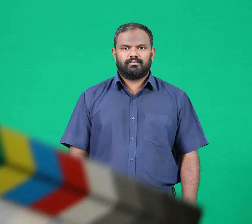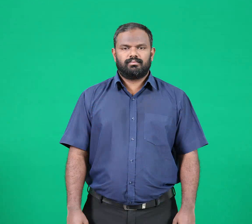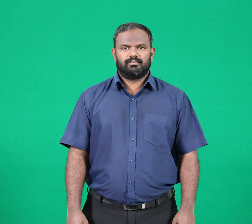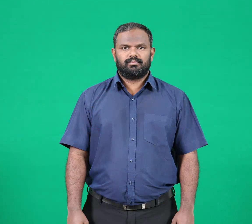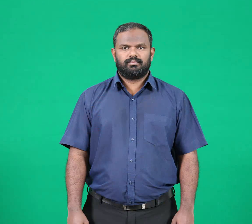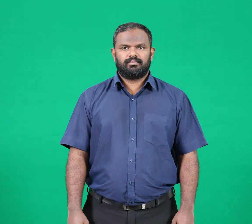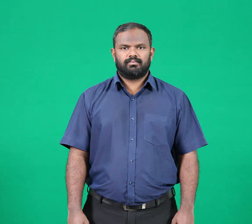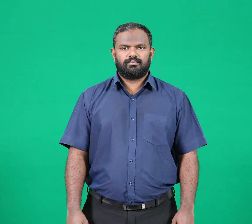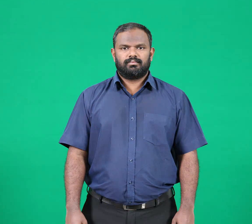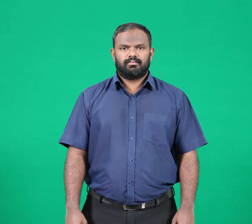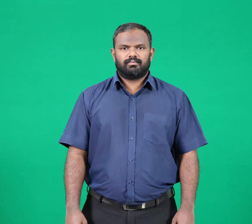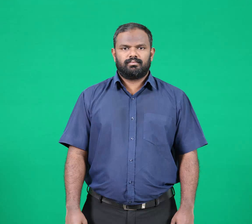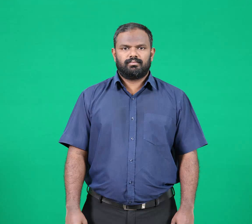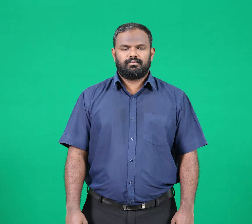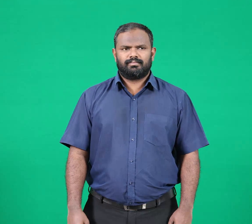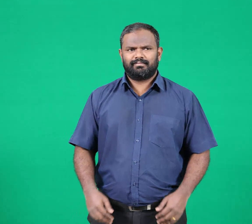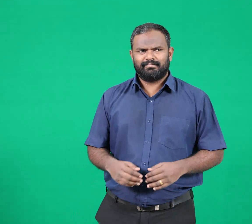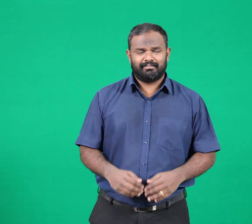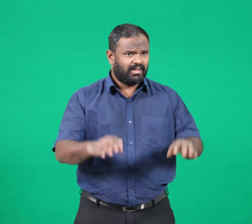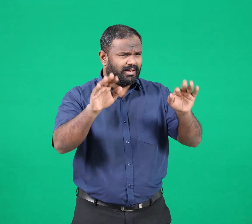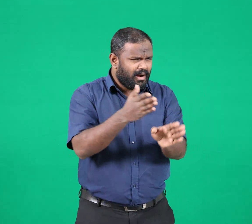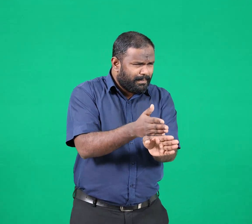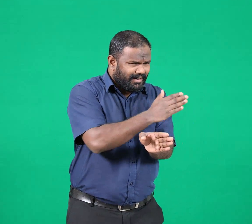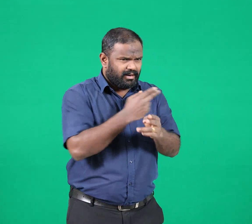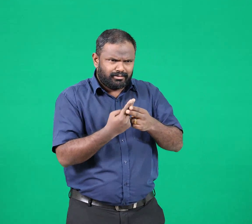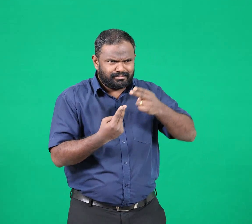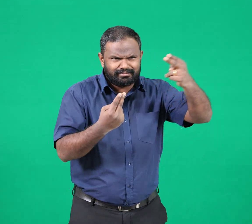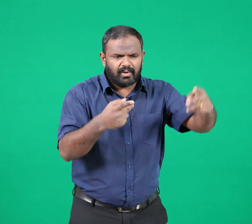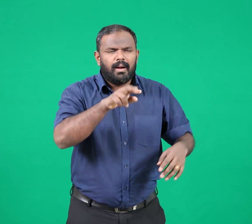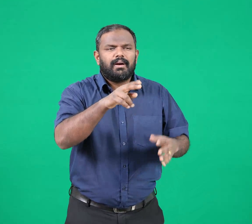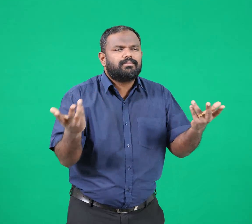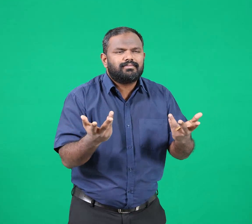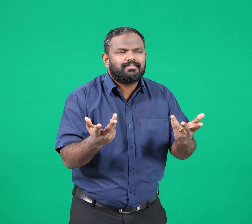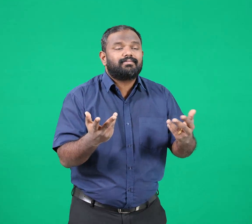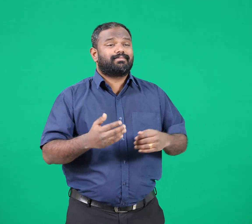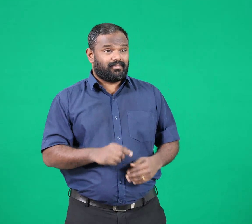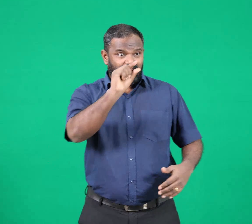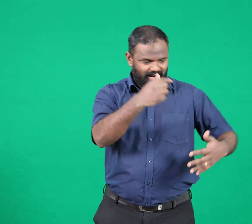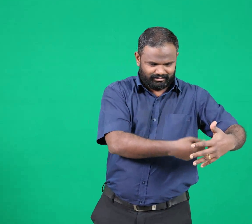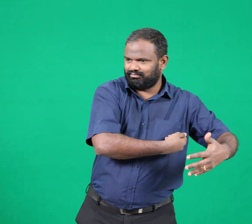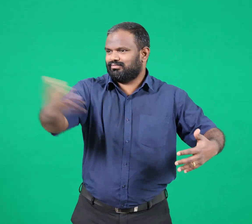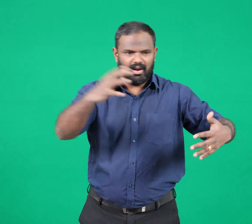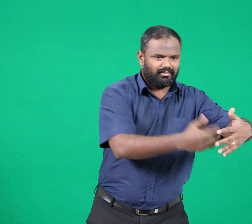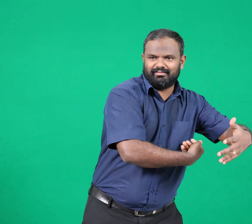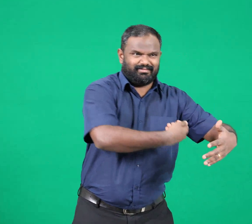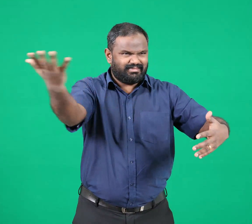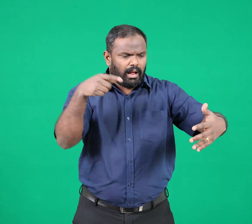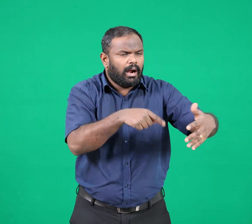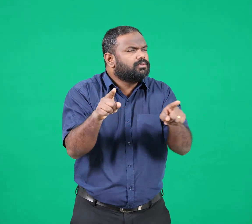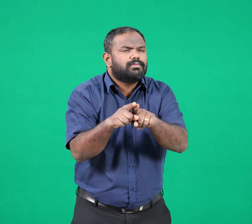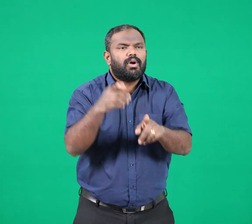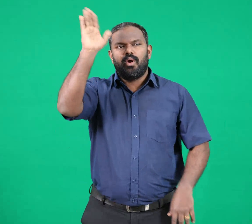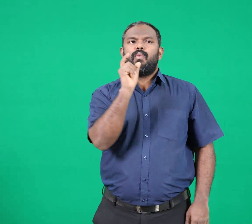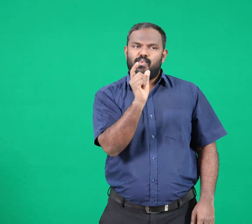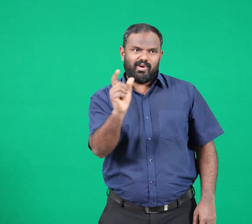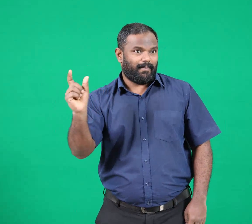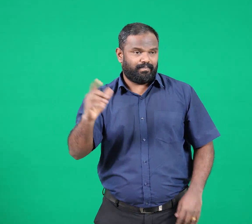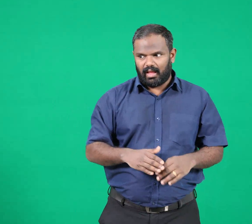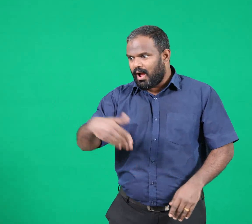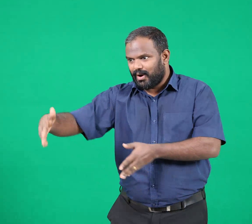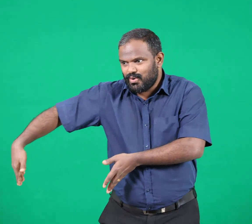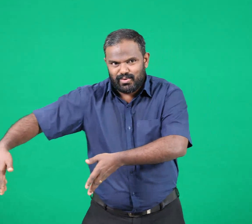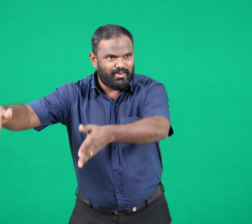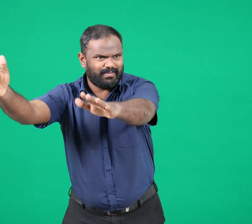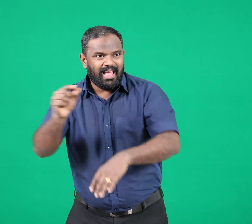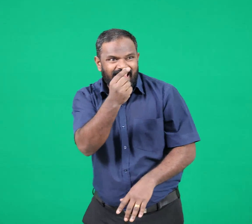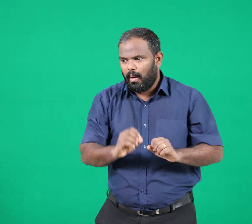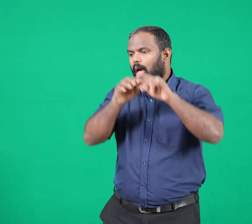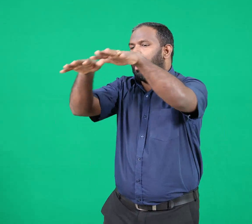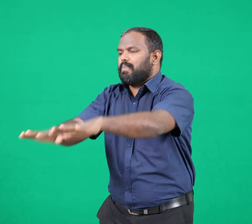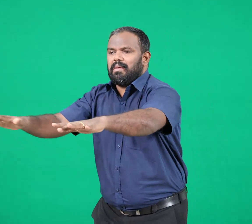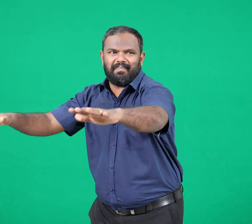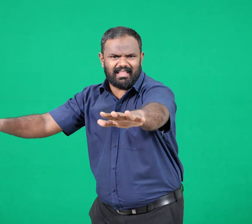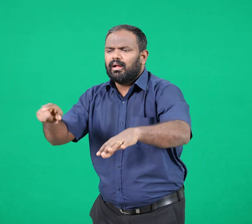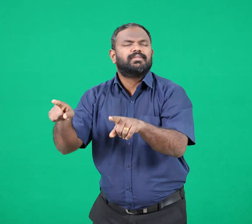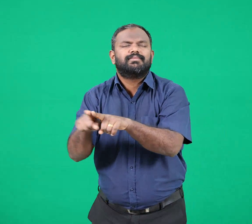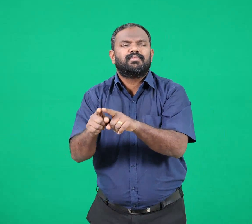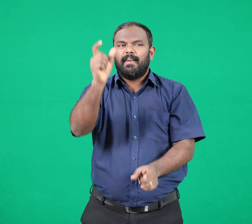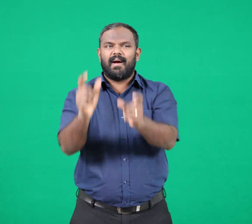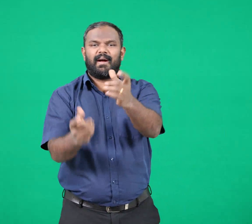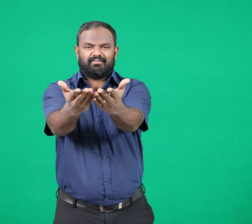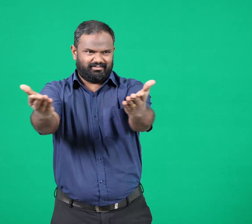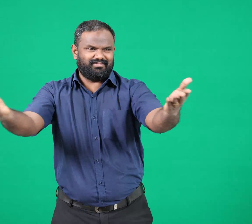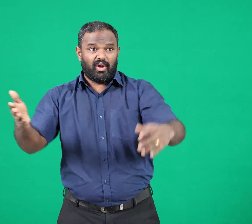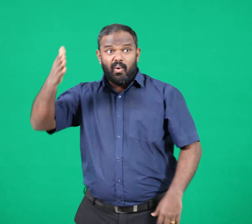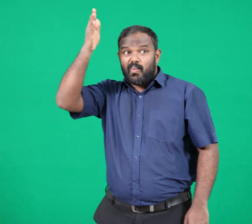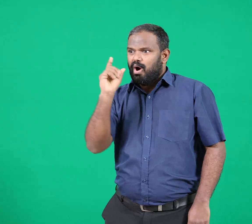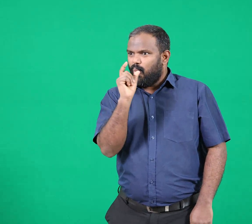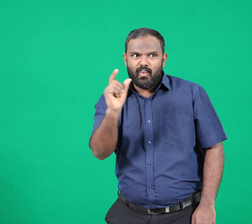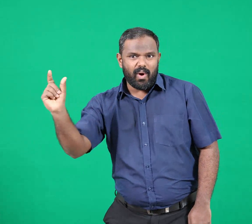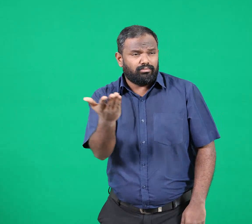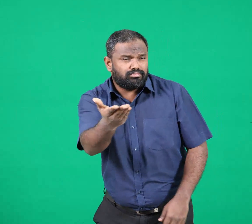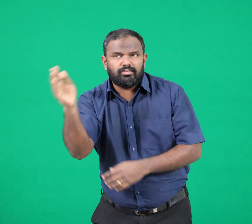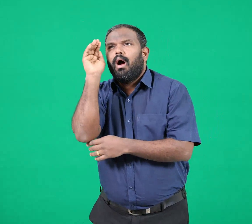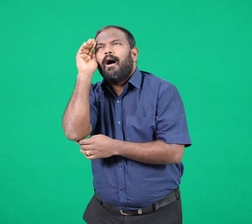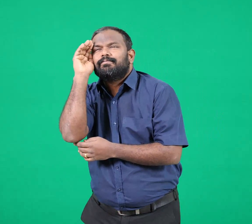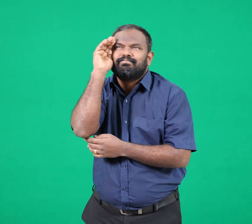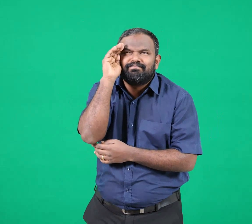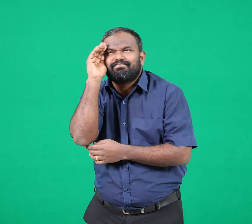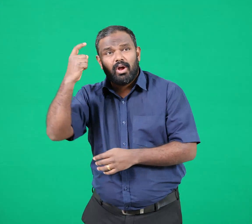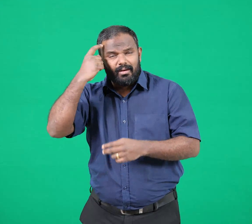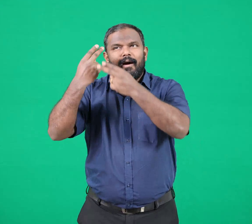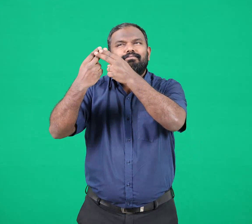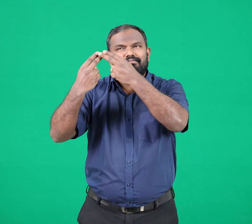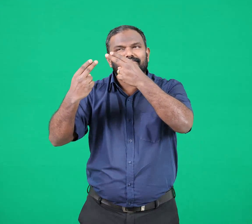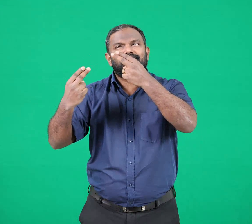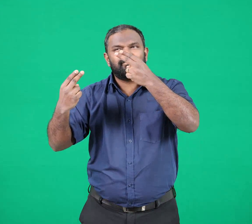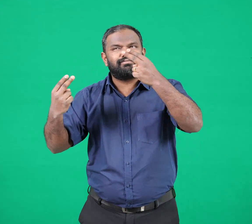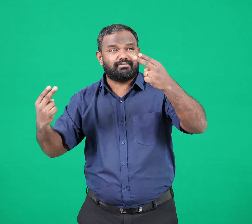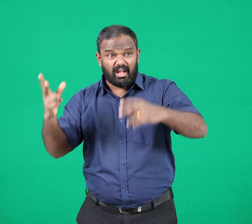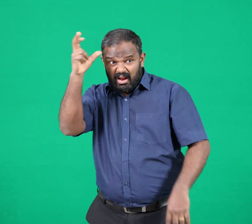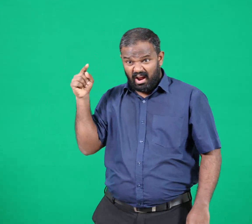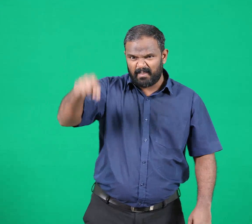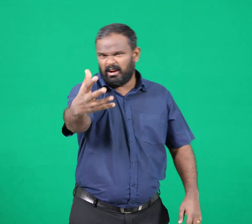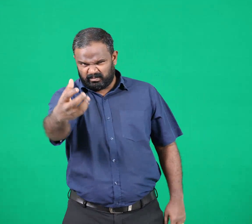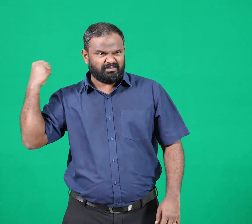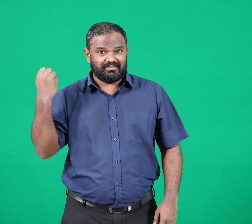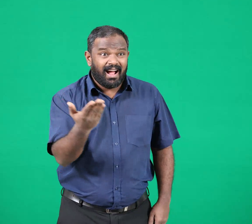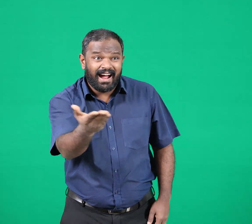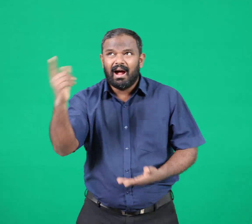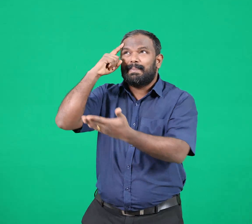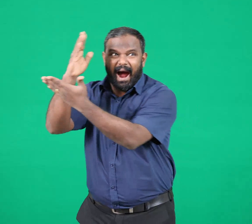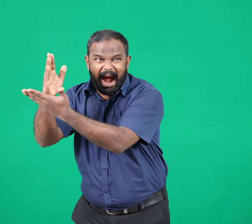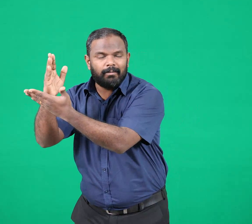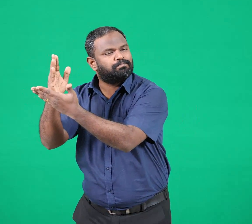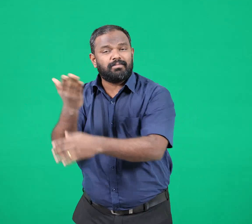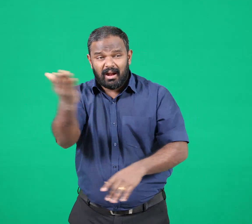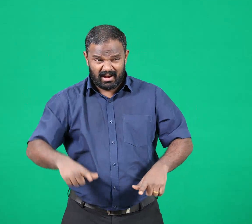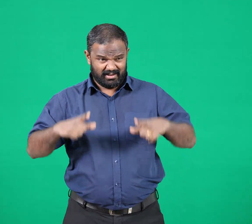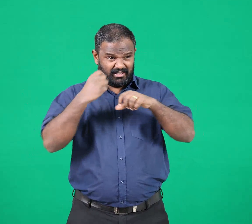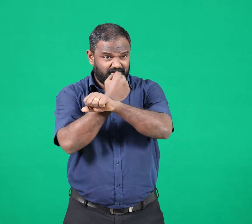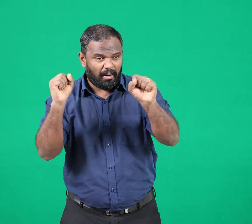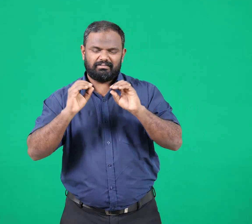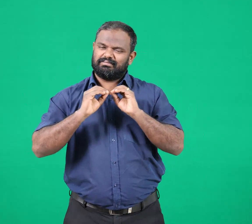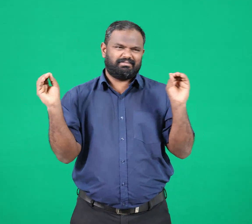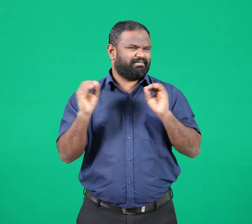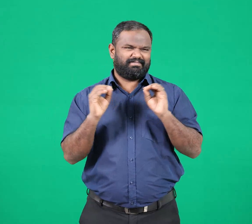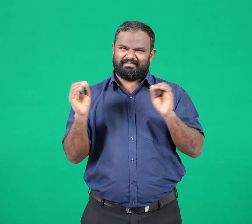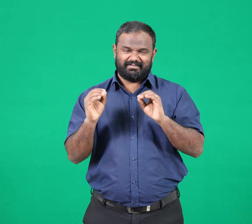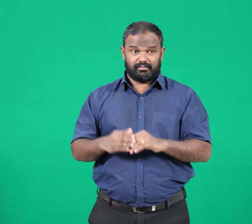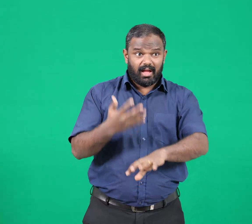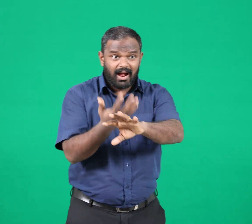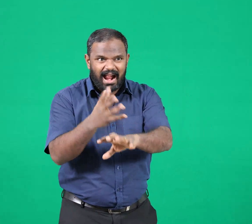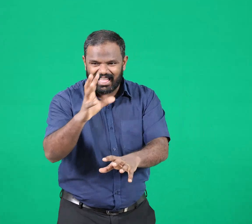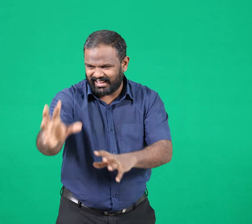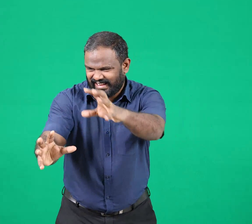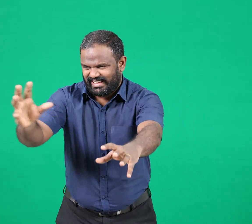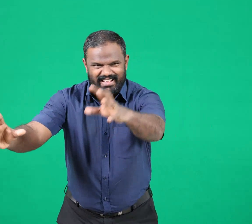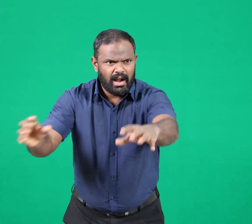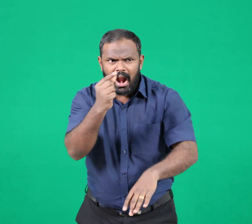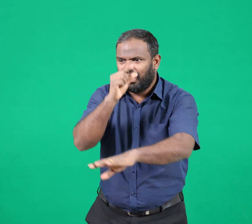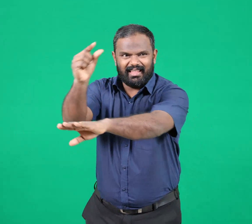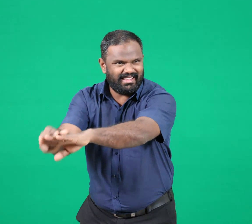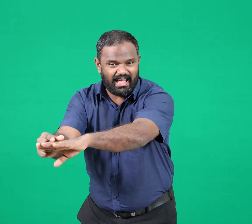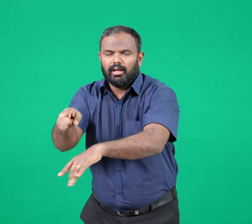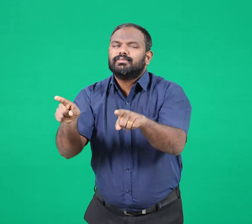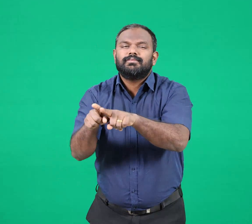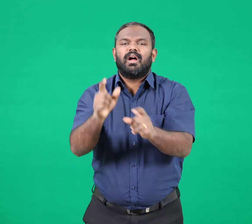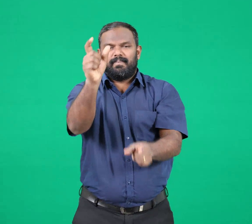Now this is the meaning of the parable: The seed is the word of God. The seeds along the path are those who hear, but the devil comes and takes away the word from their hearts, so that they may not believe and be saved.